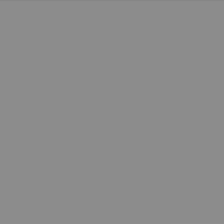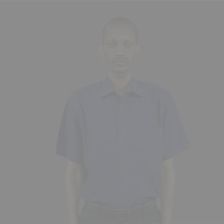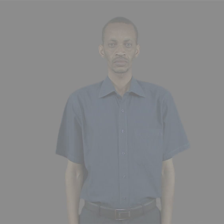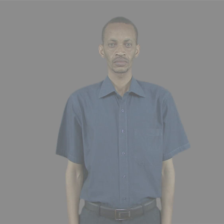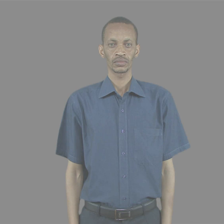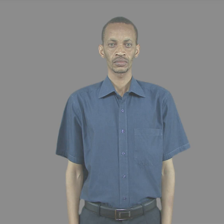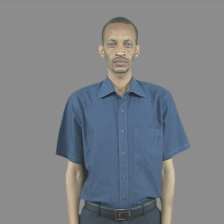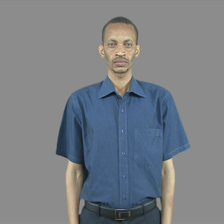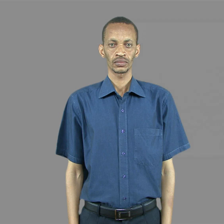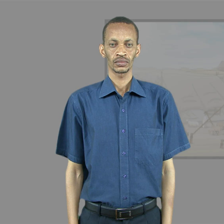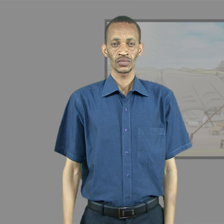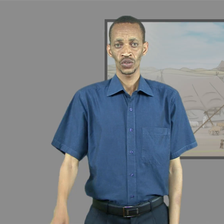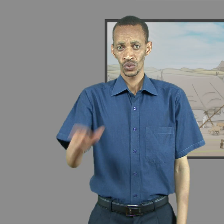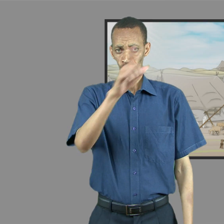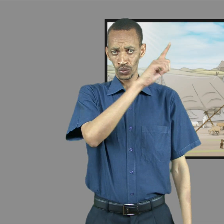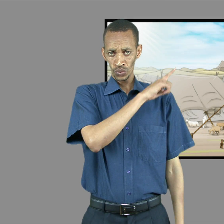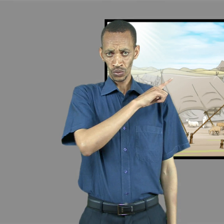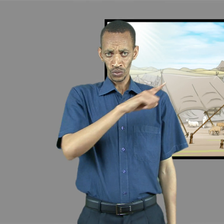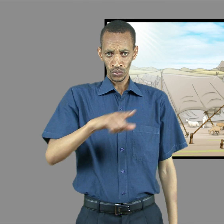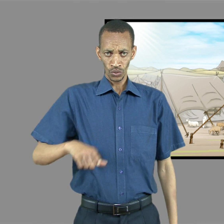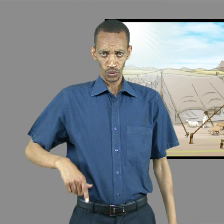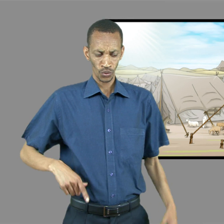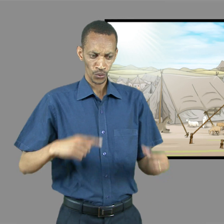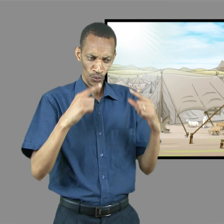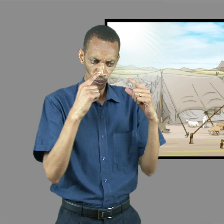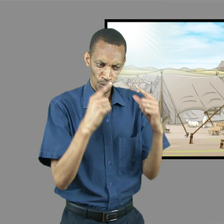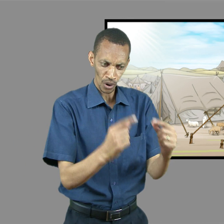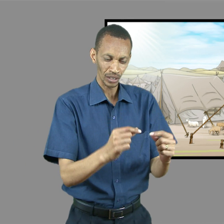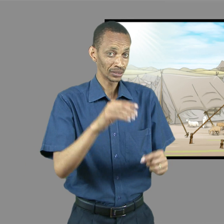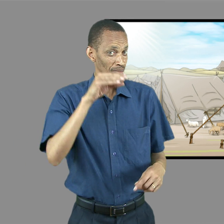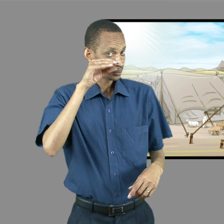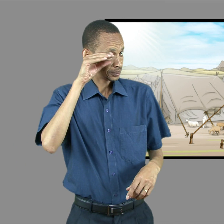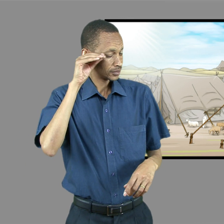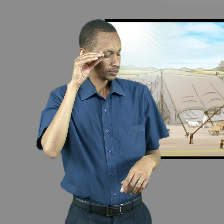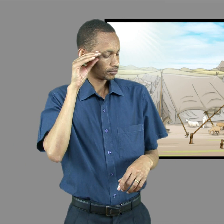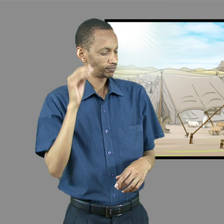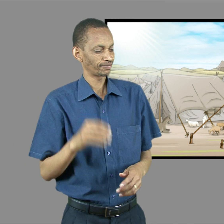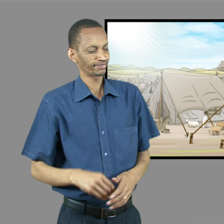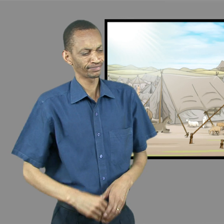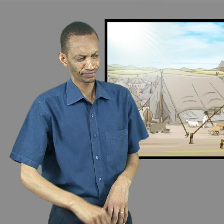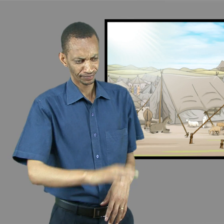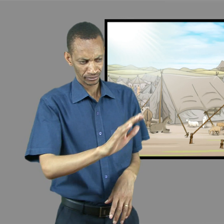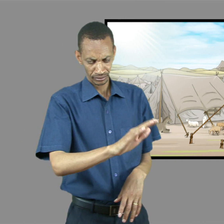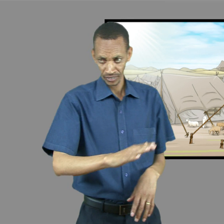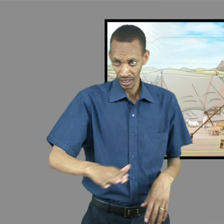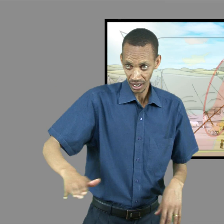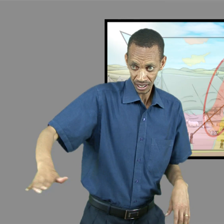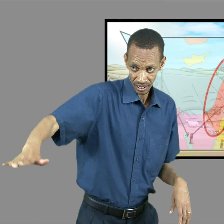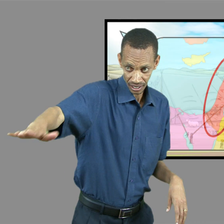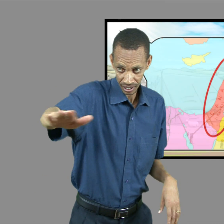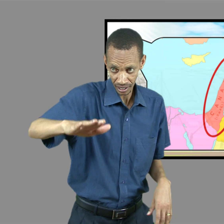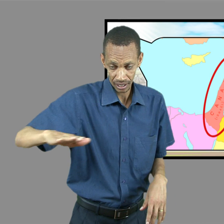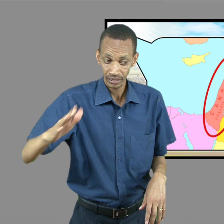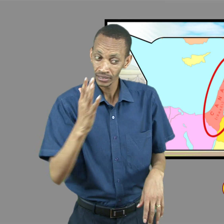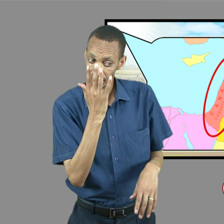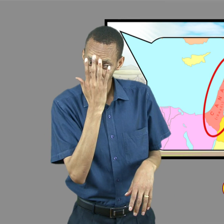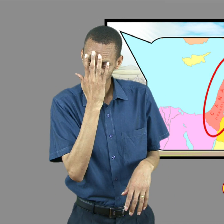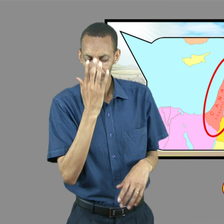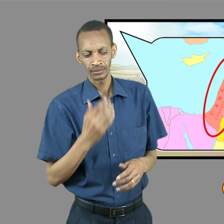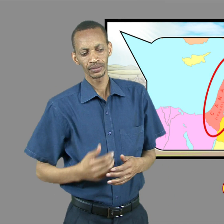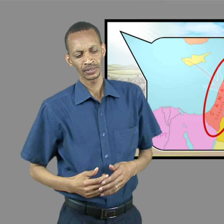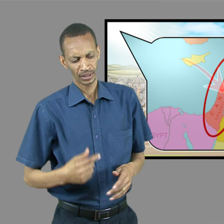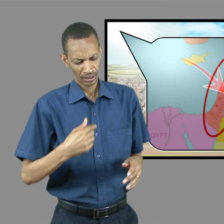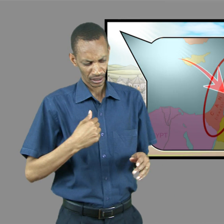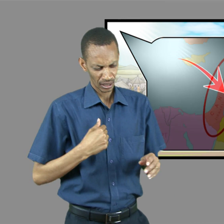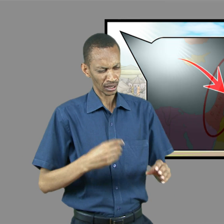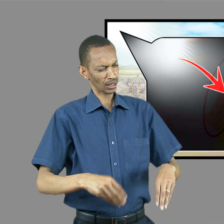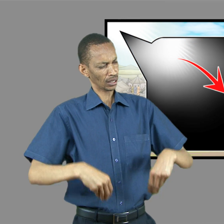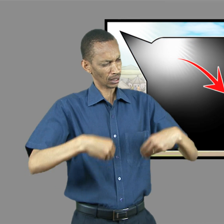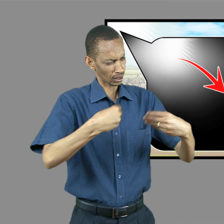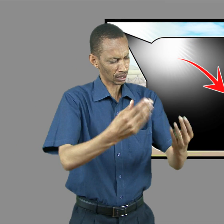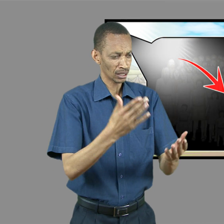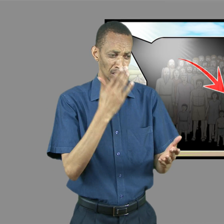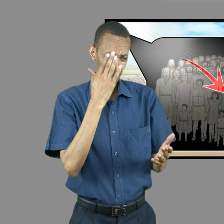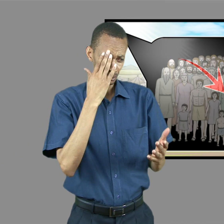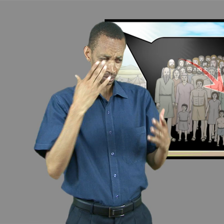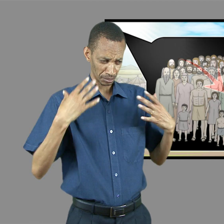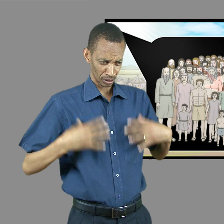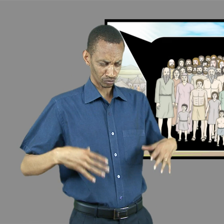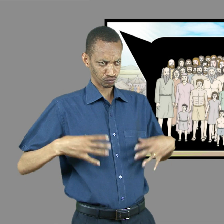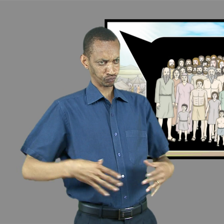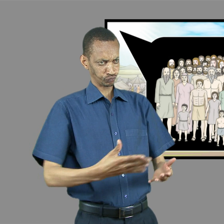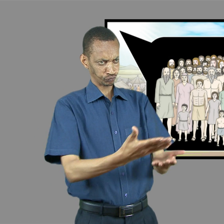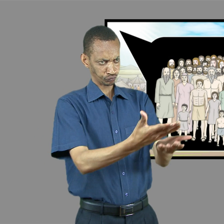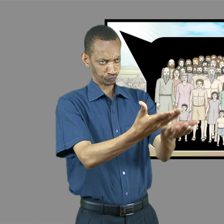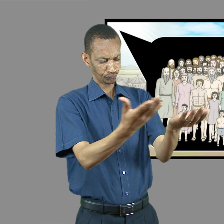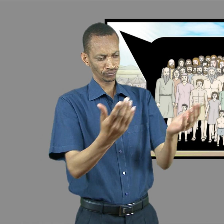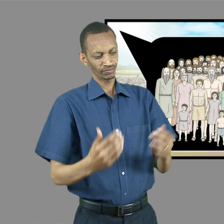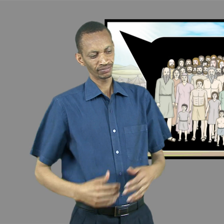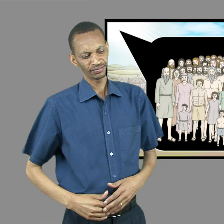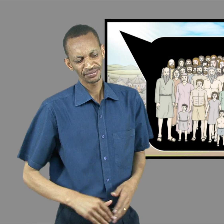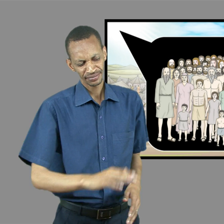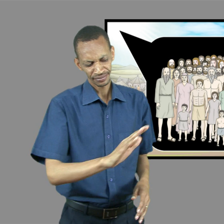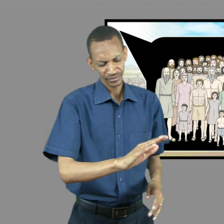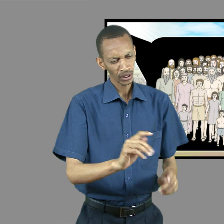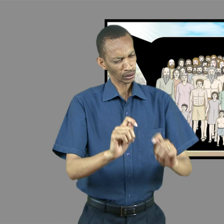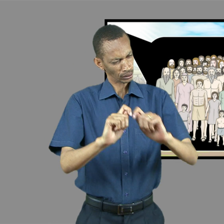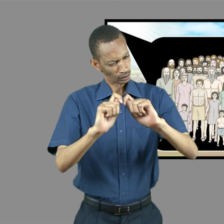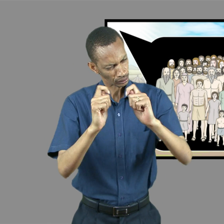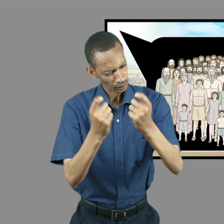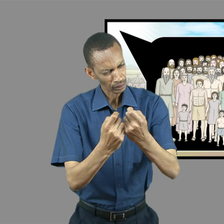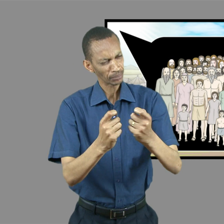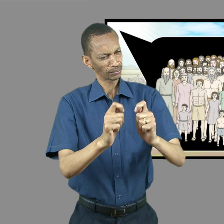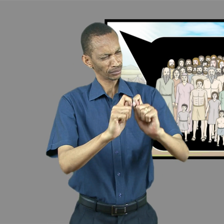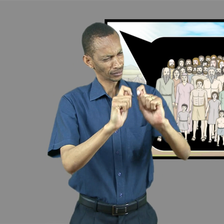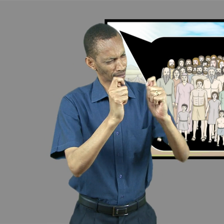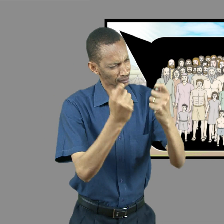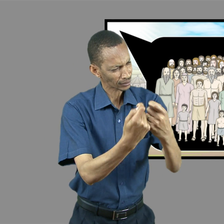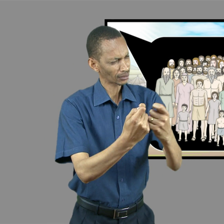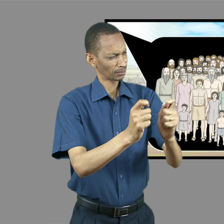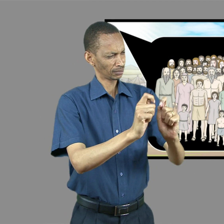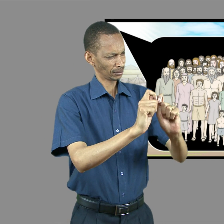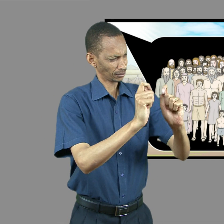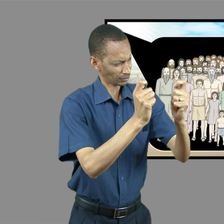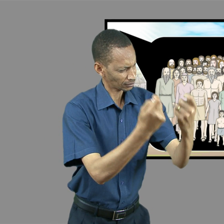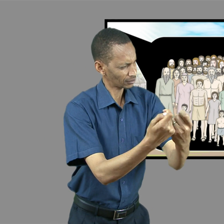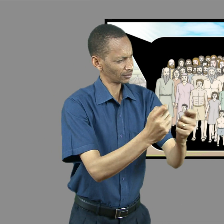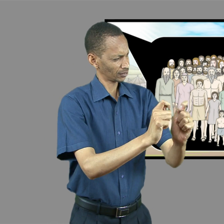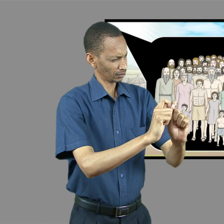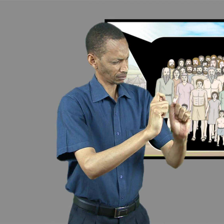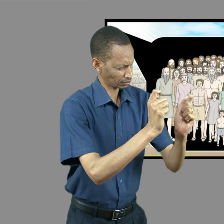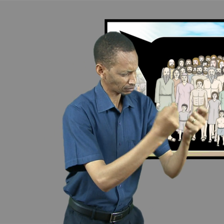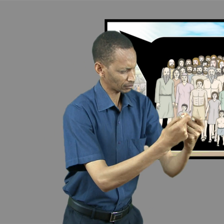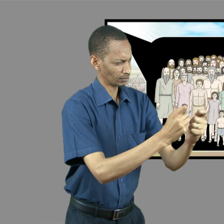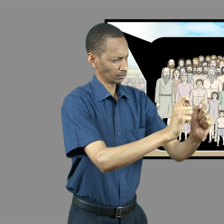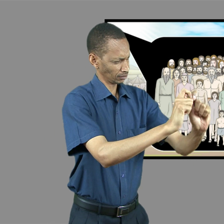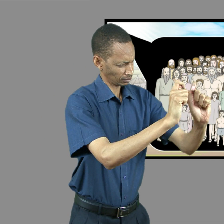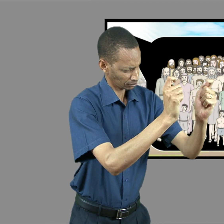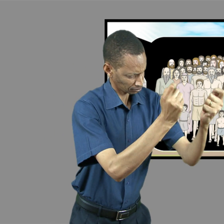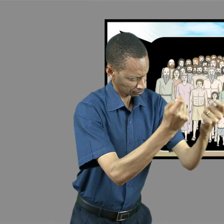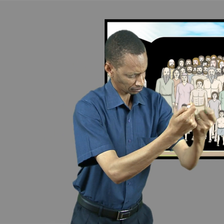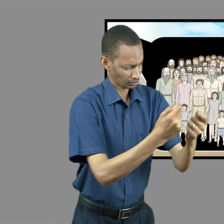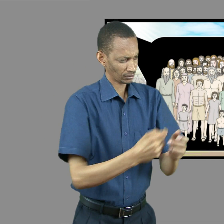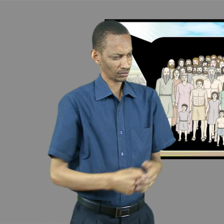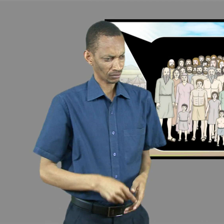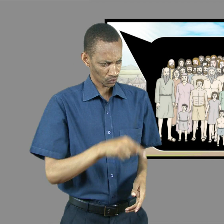And the LORD said to Moses, “Send out for yourself men to spy out the land of Canaan, which I am giving to the Israelites. From each of their fathers’ tribes send one man who is a leader among them.”